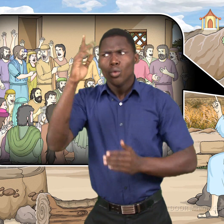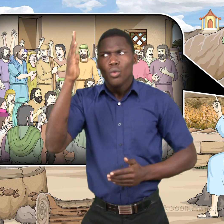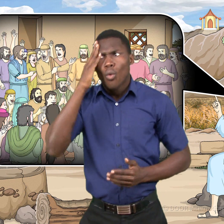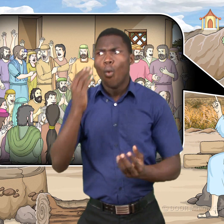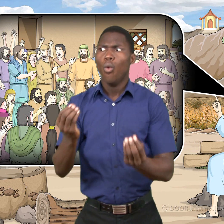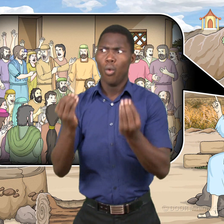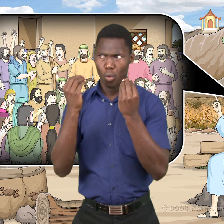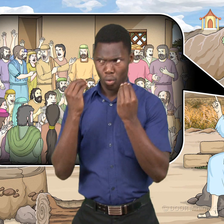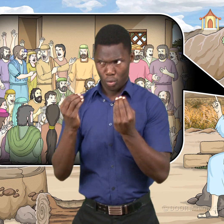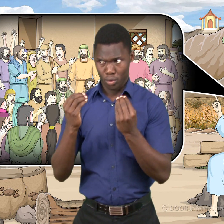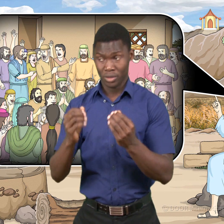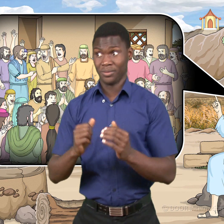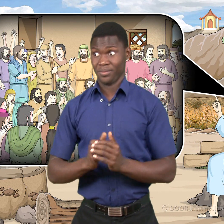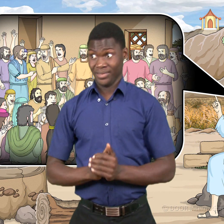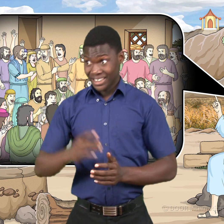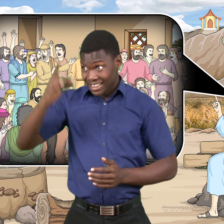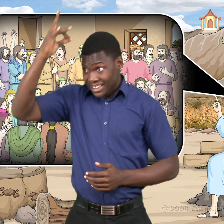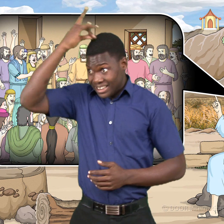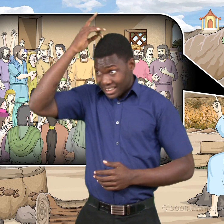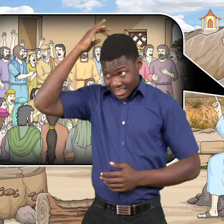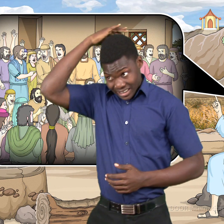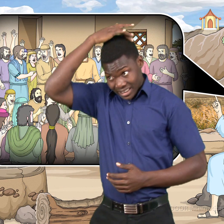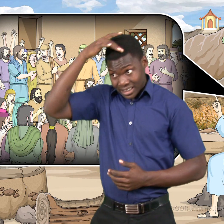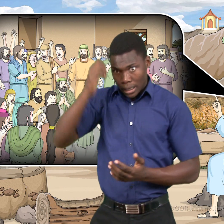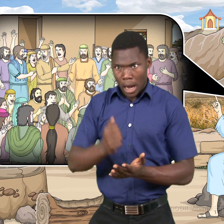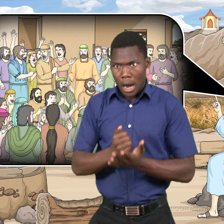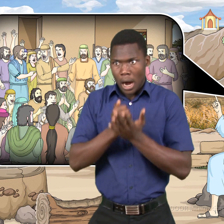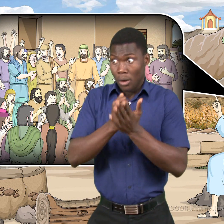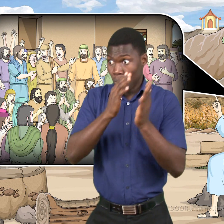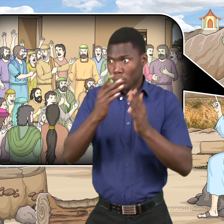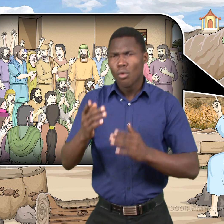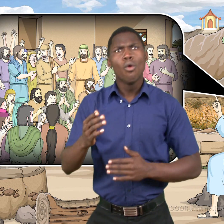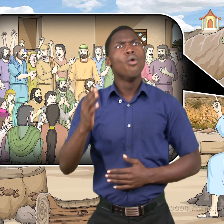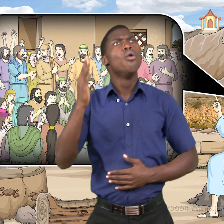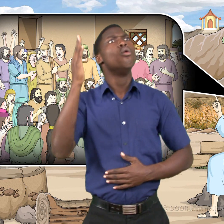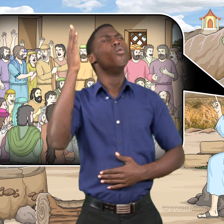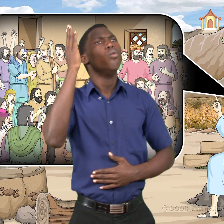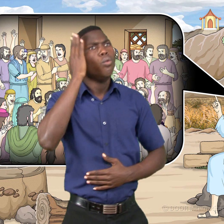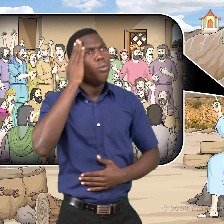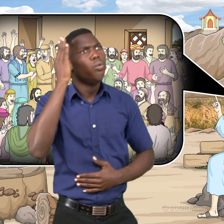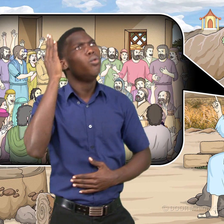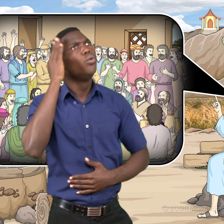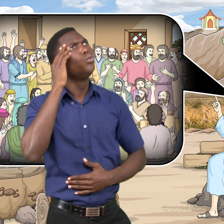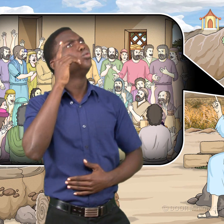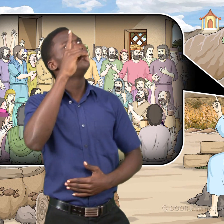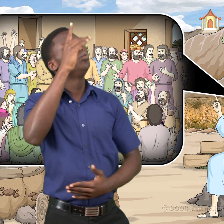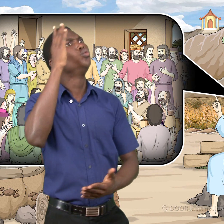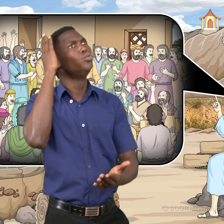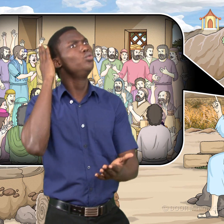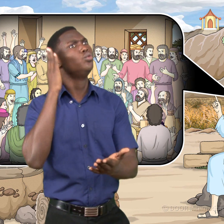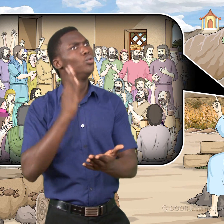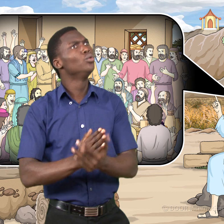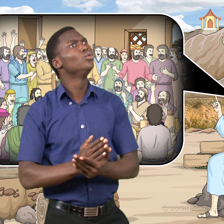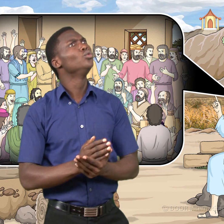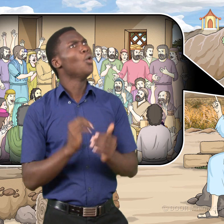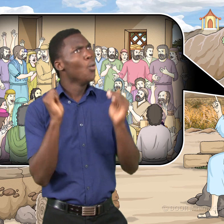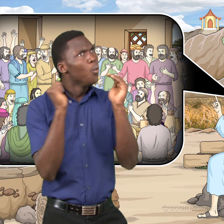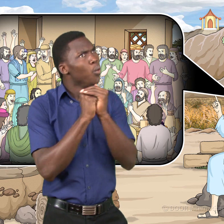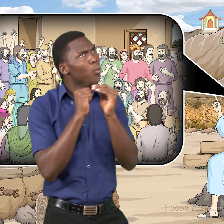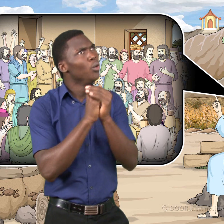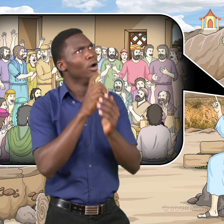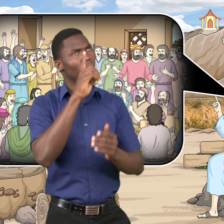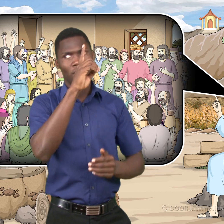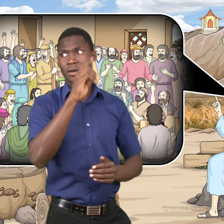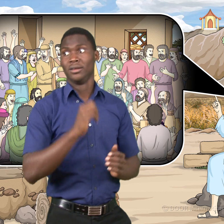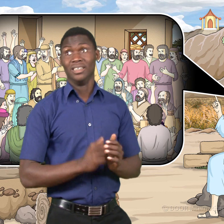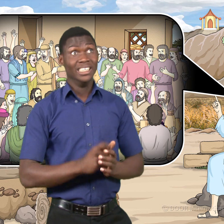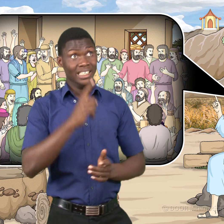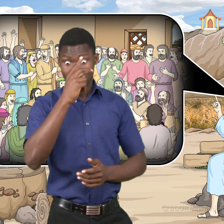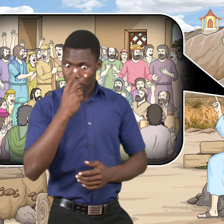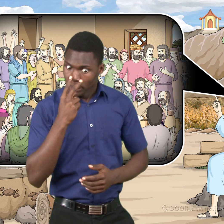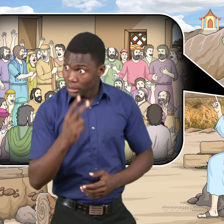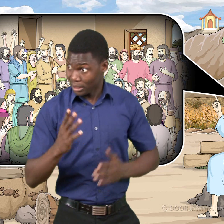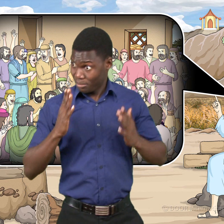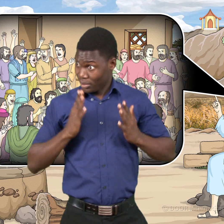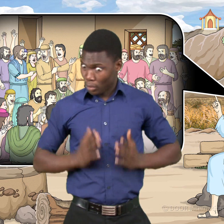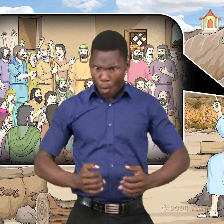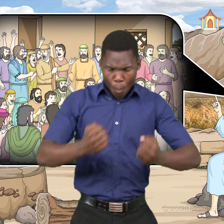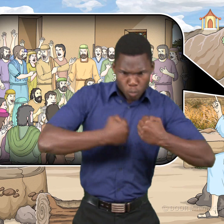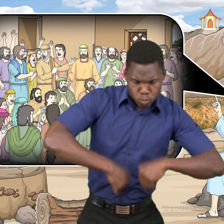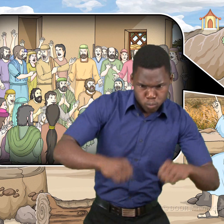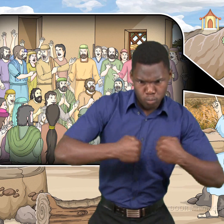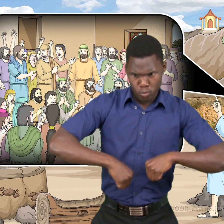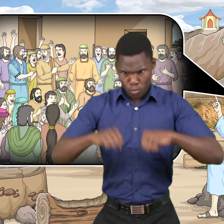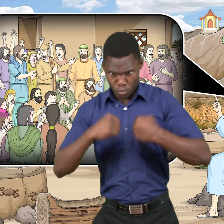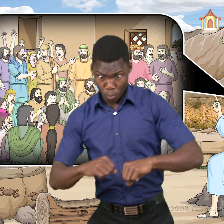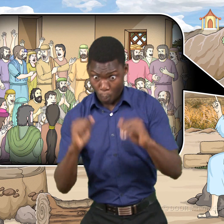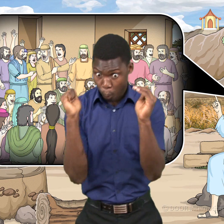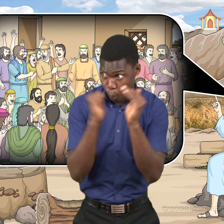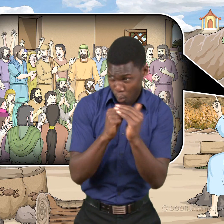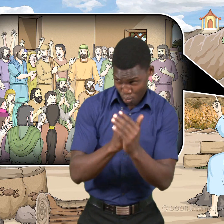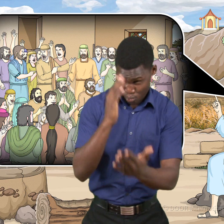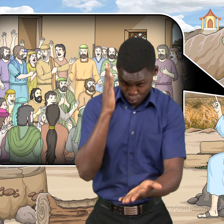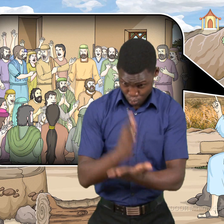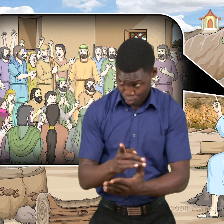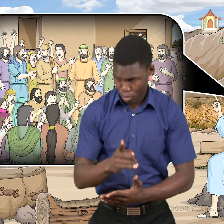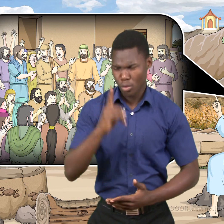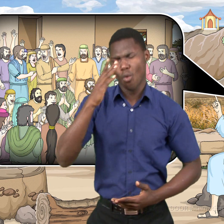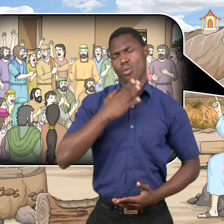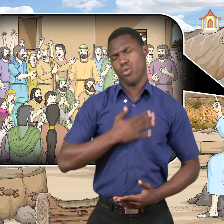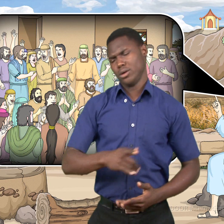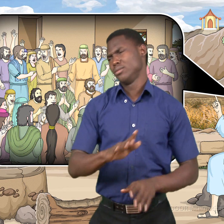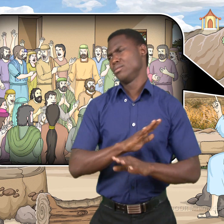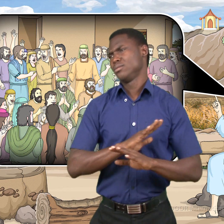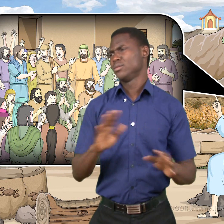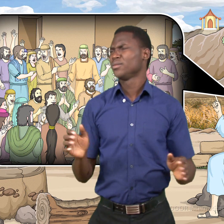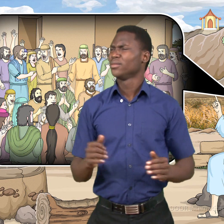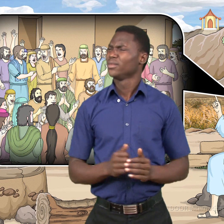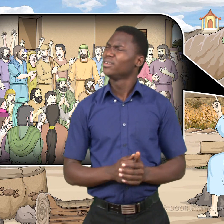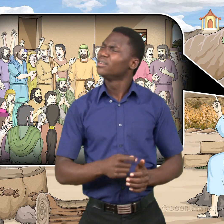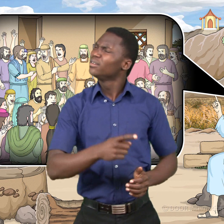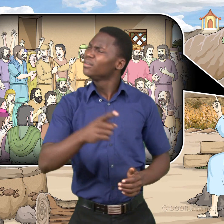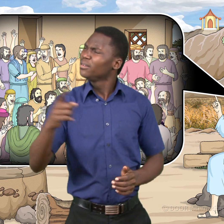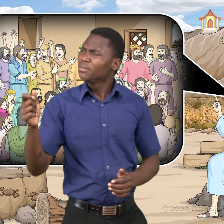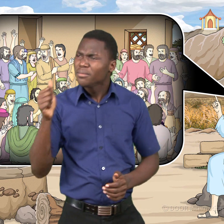we worship what we do know, for salvation is from the Jews.